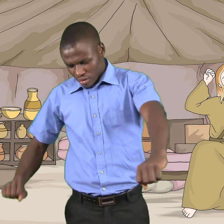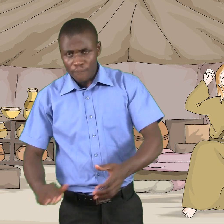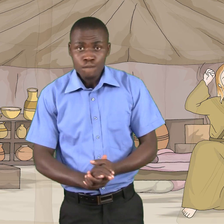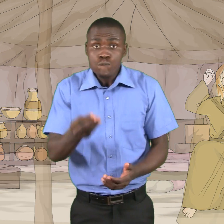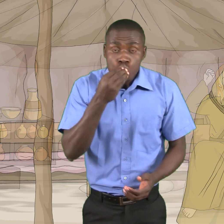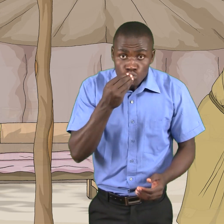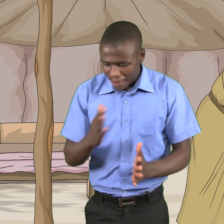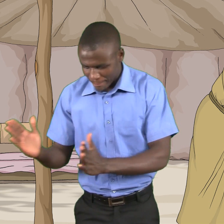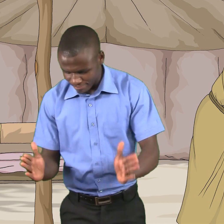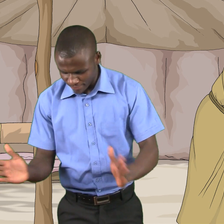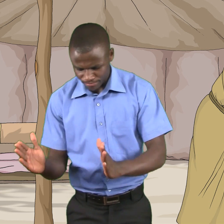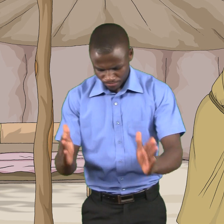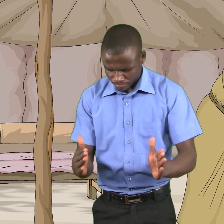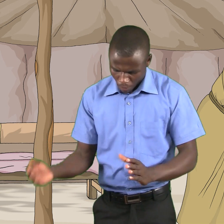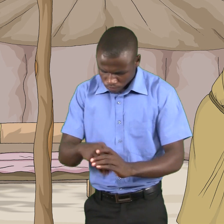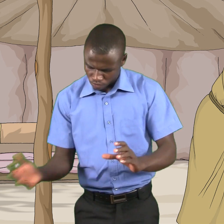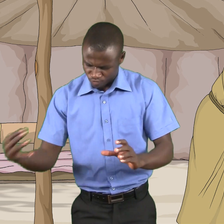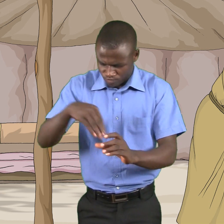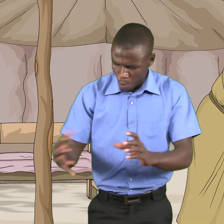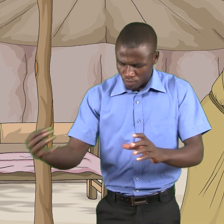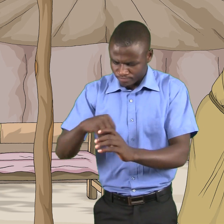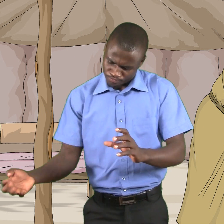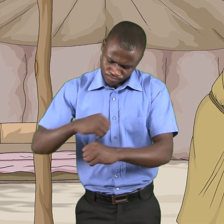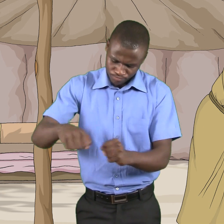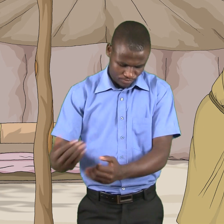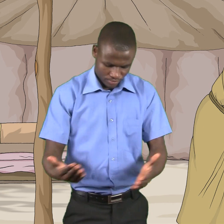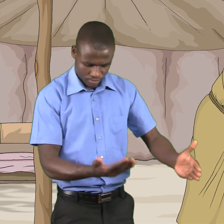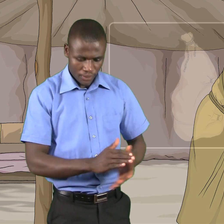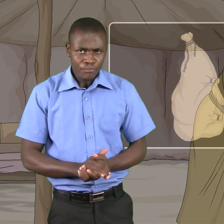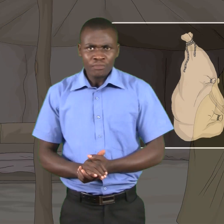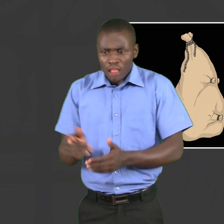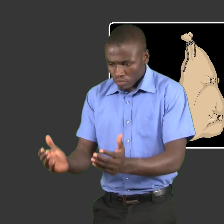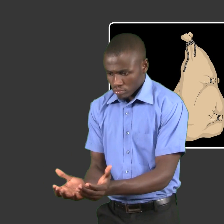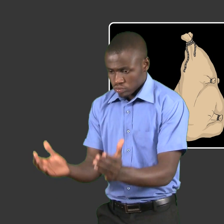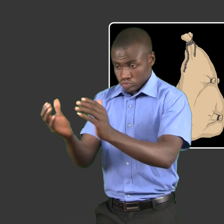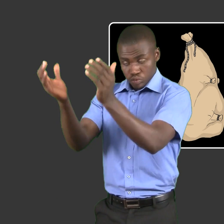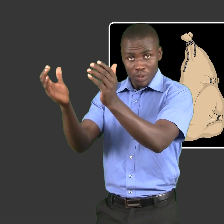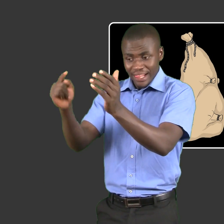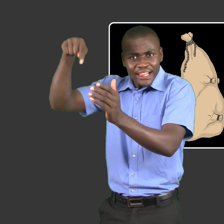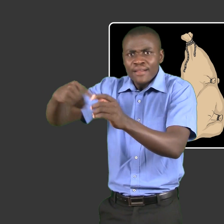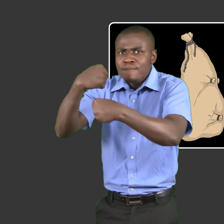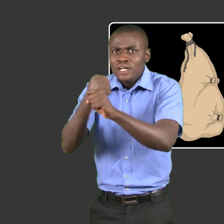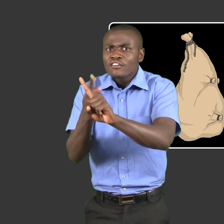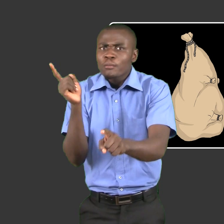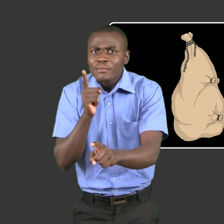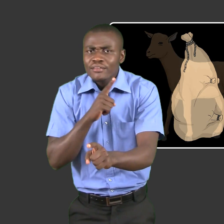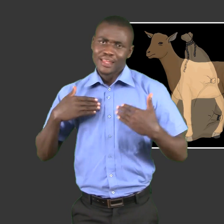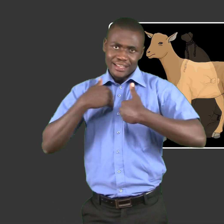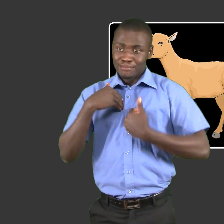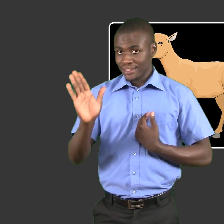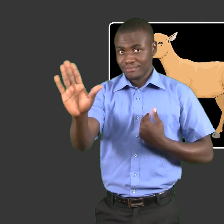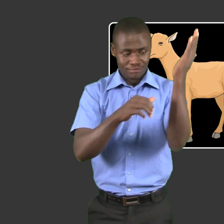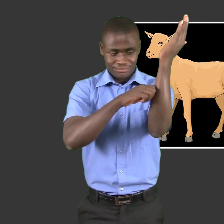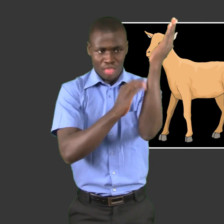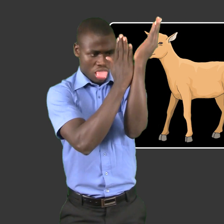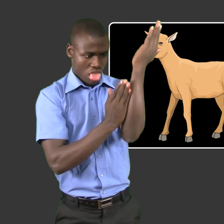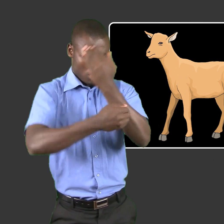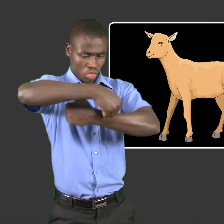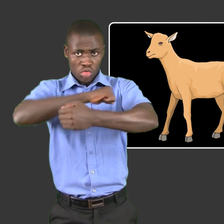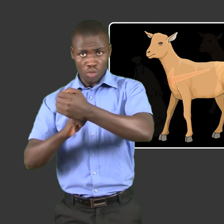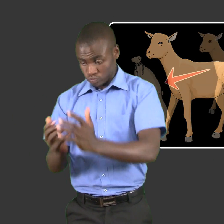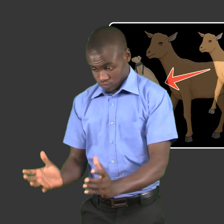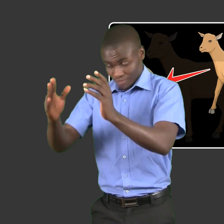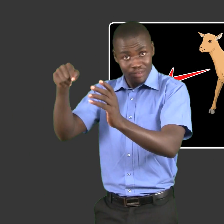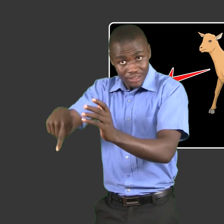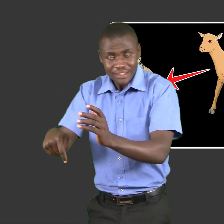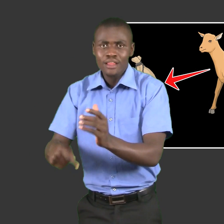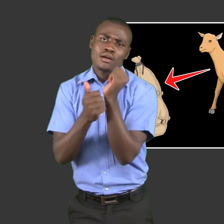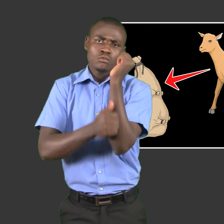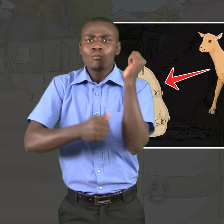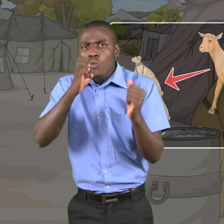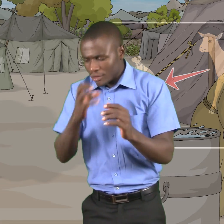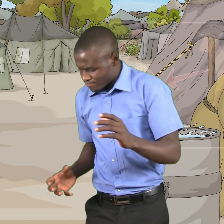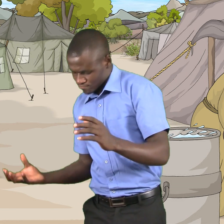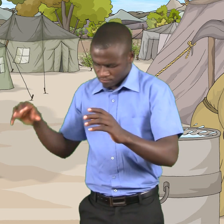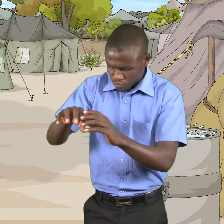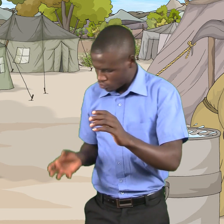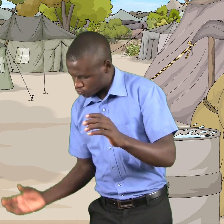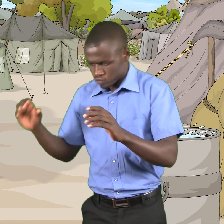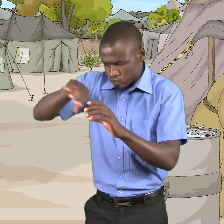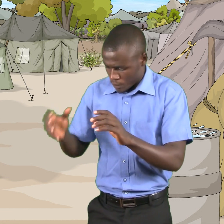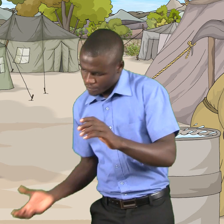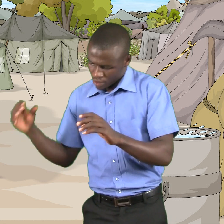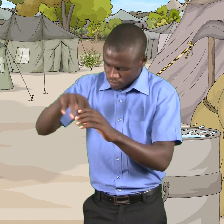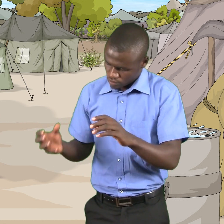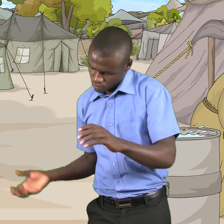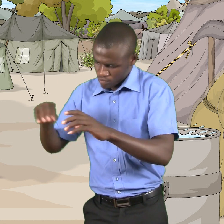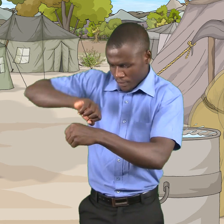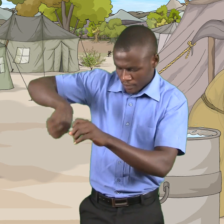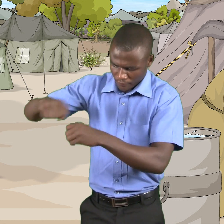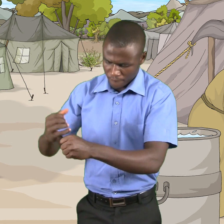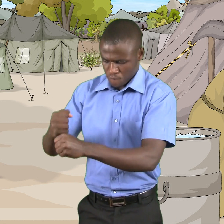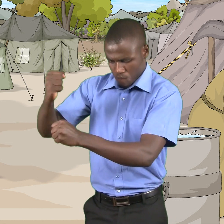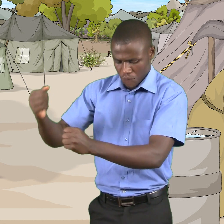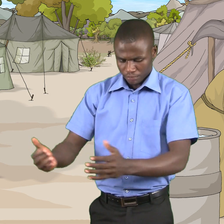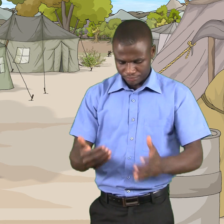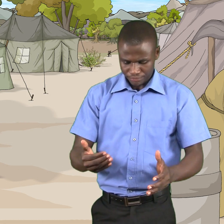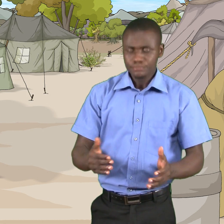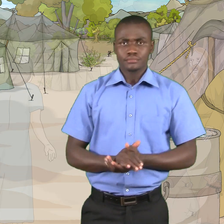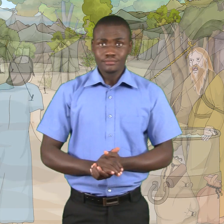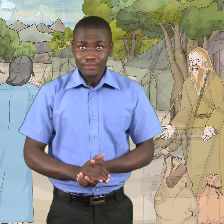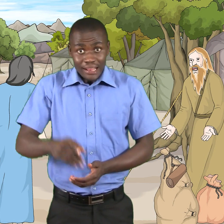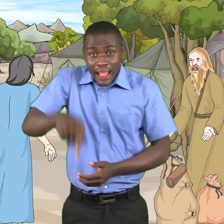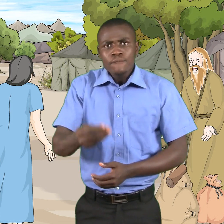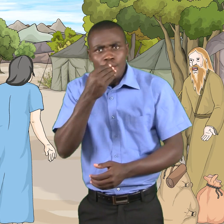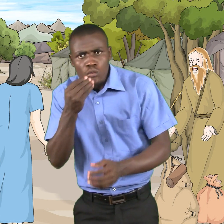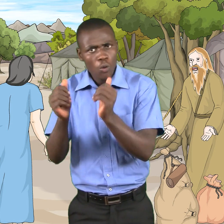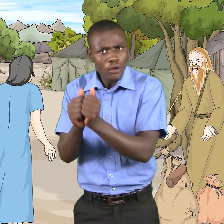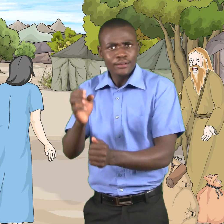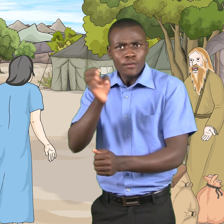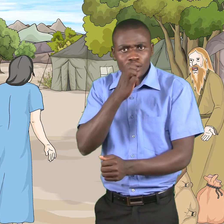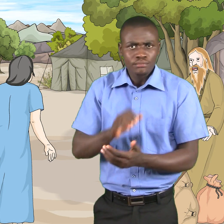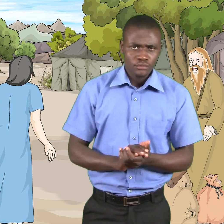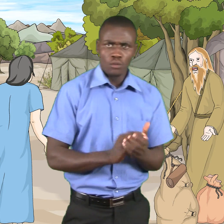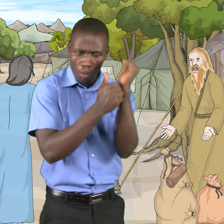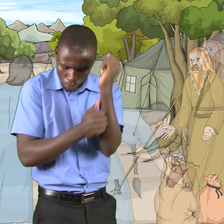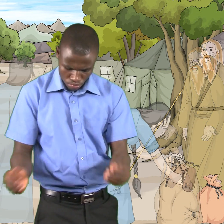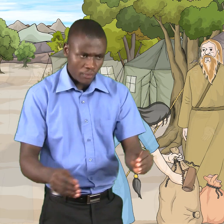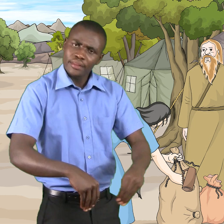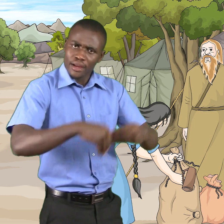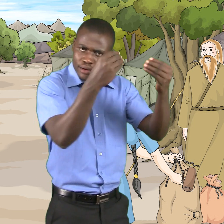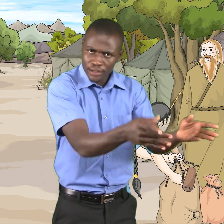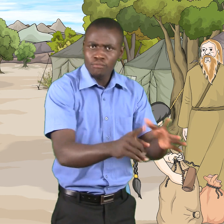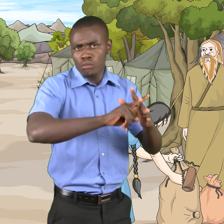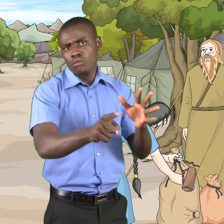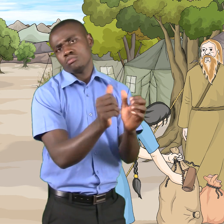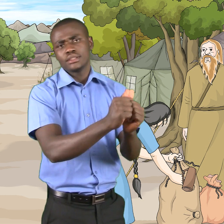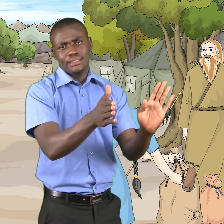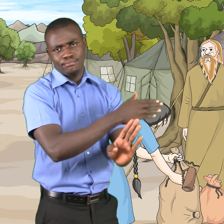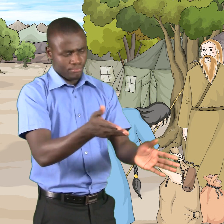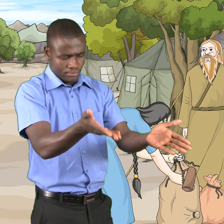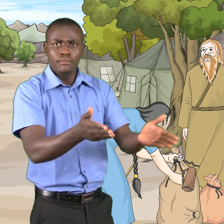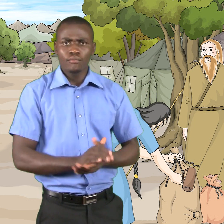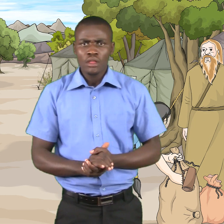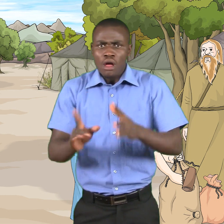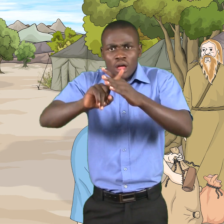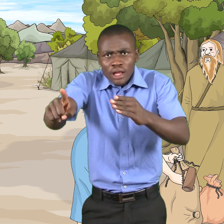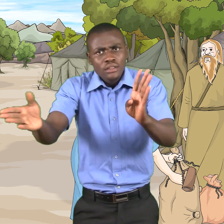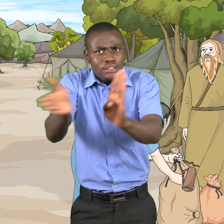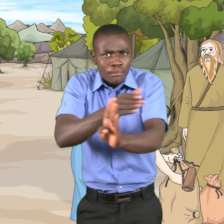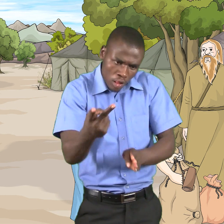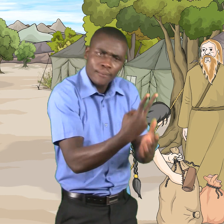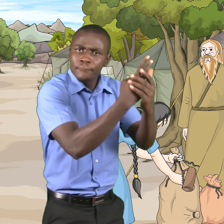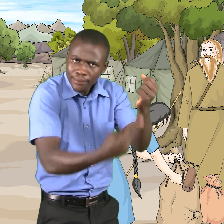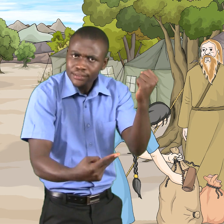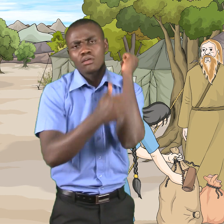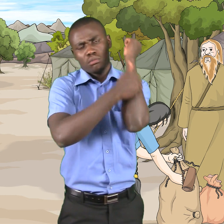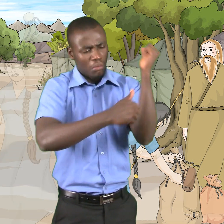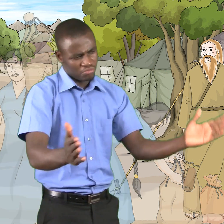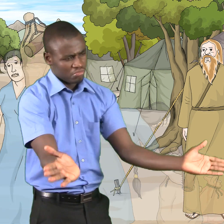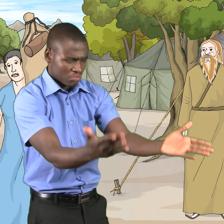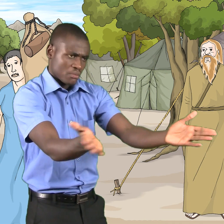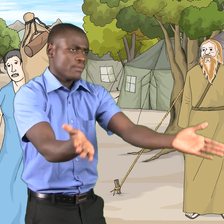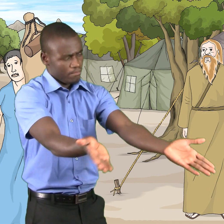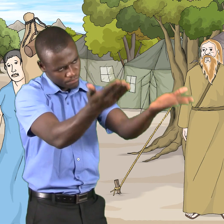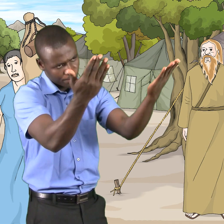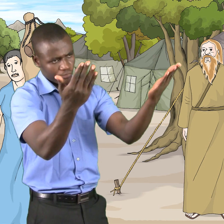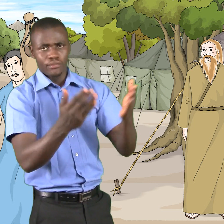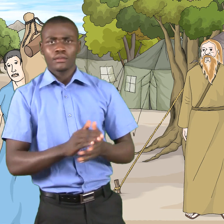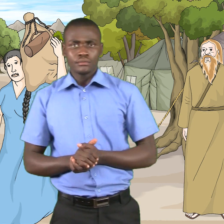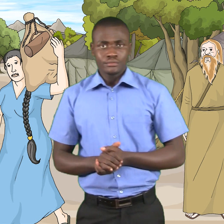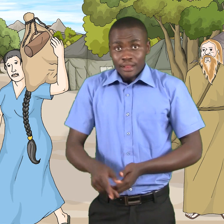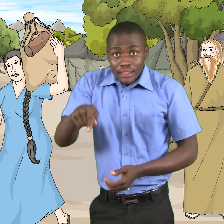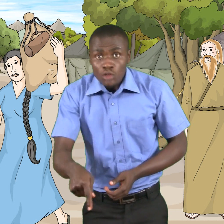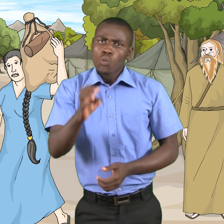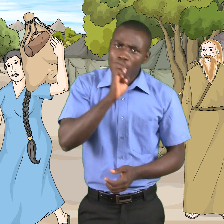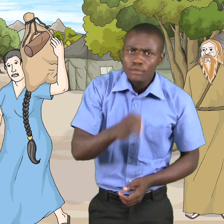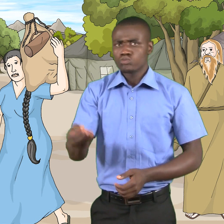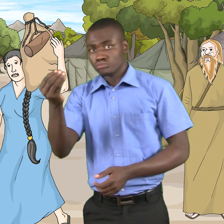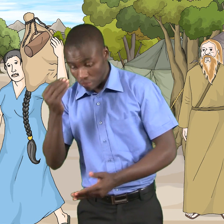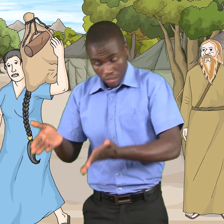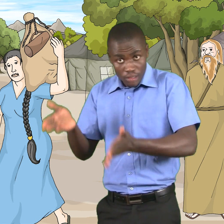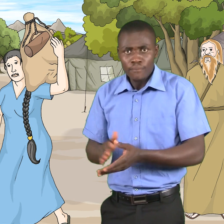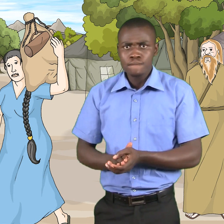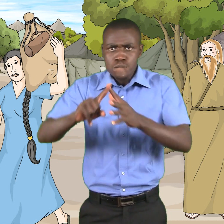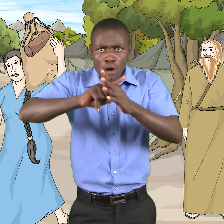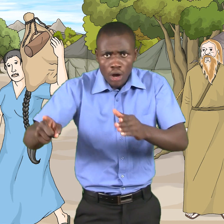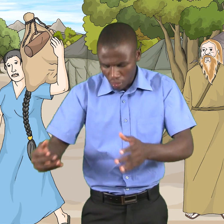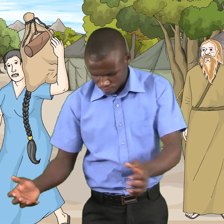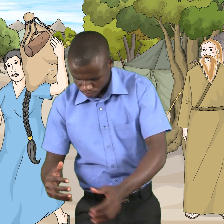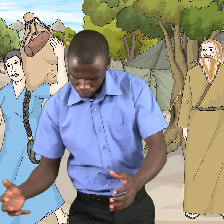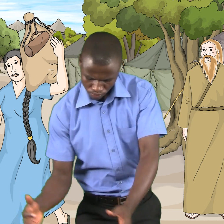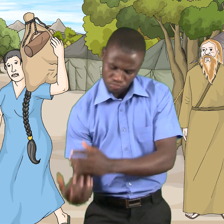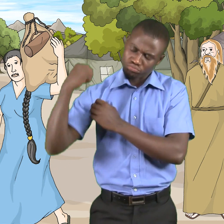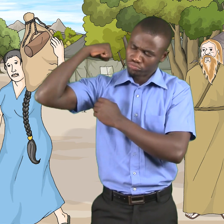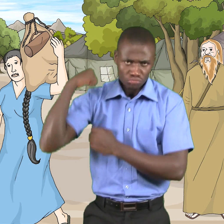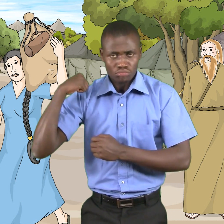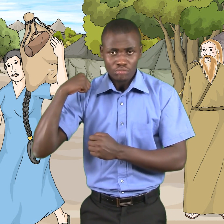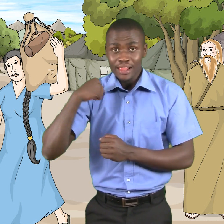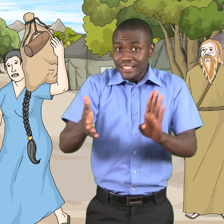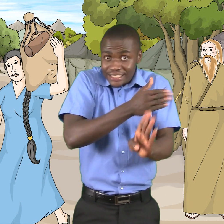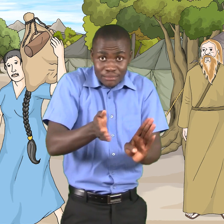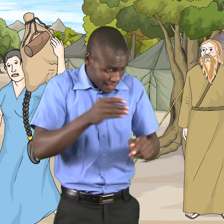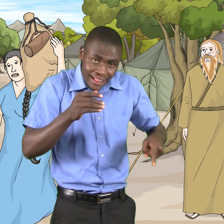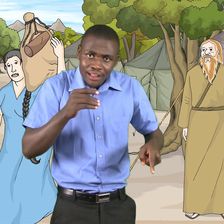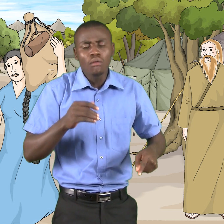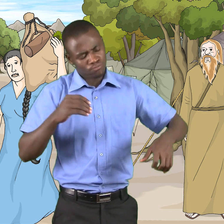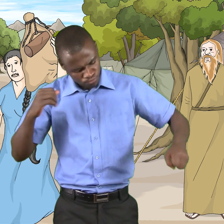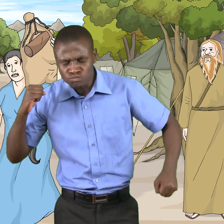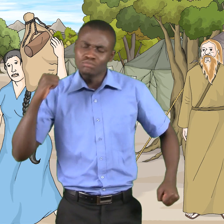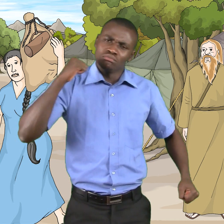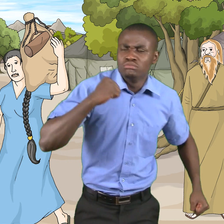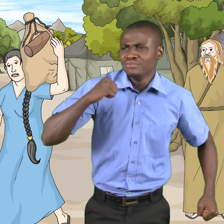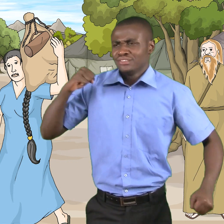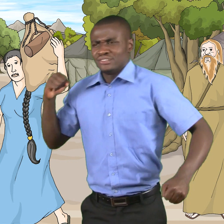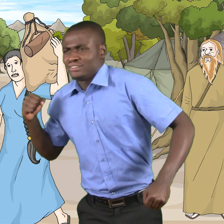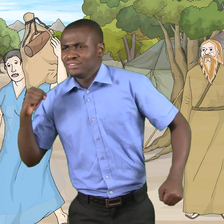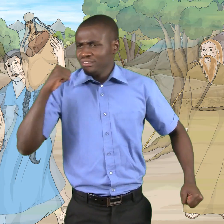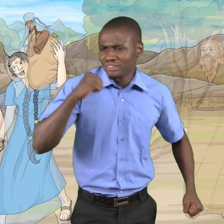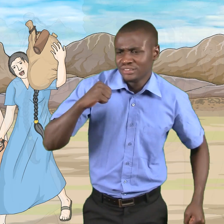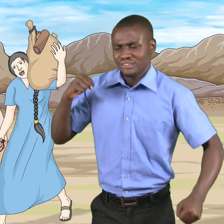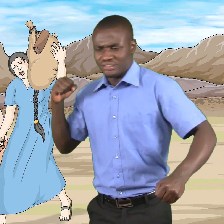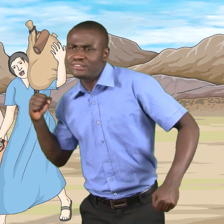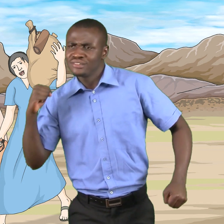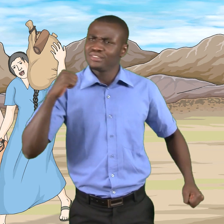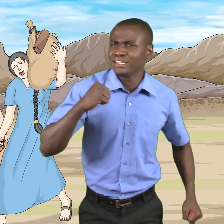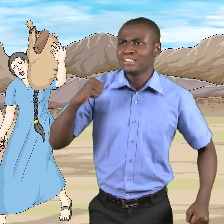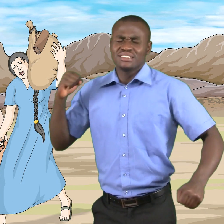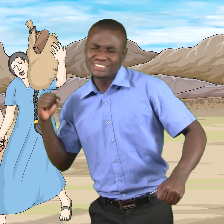Early in the morning, Abraham got up, took bread and a skin of water, put them on Hagar’s shoulders, and sent her away with the boy.